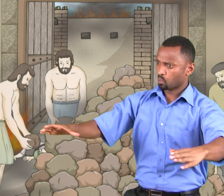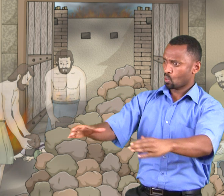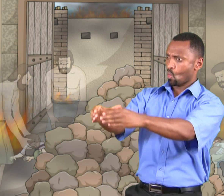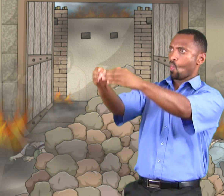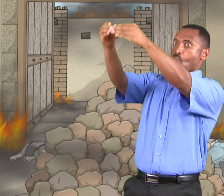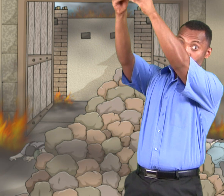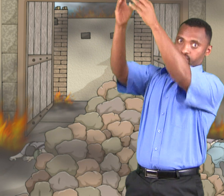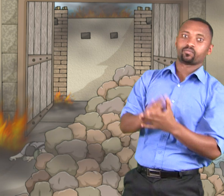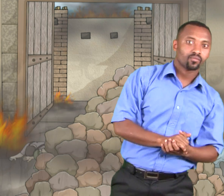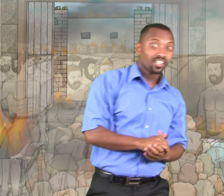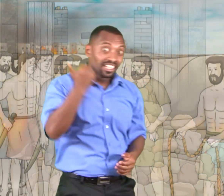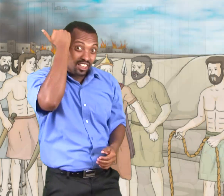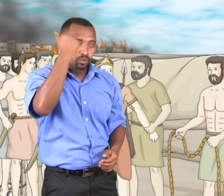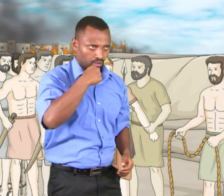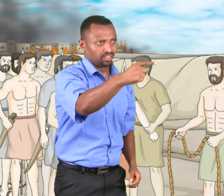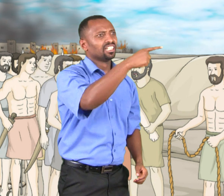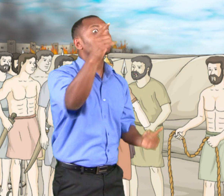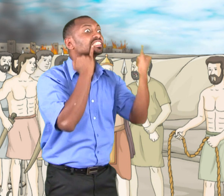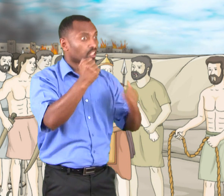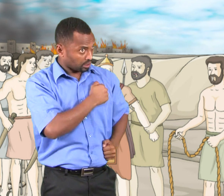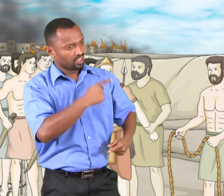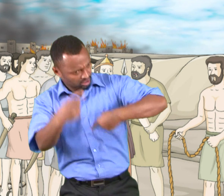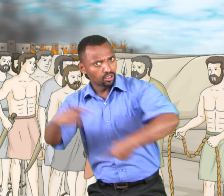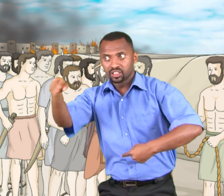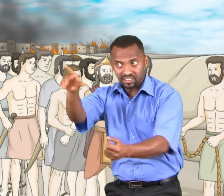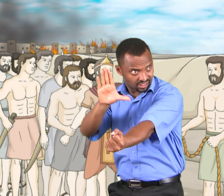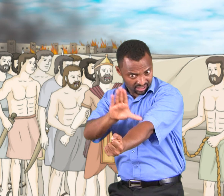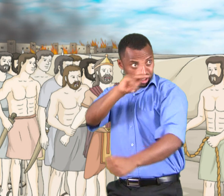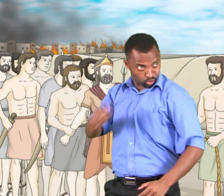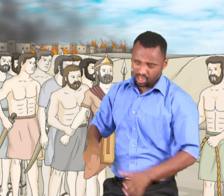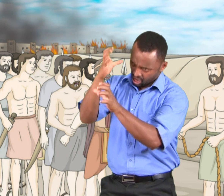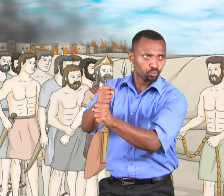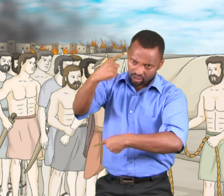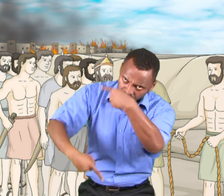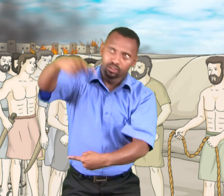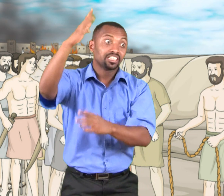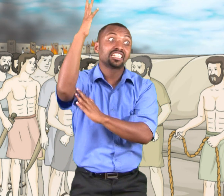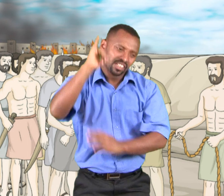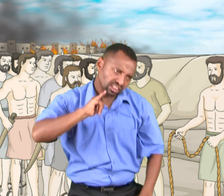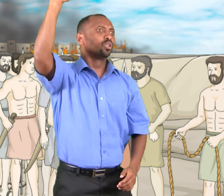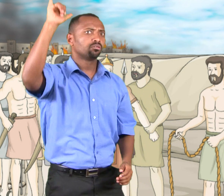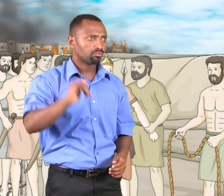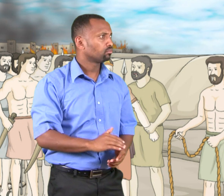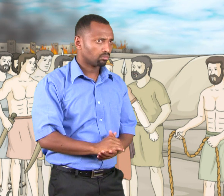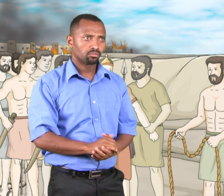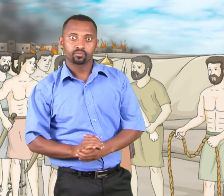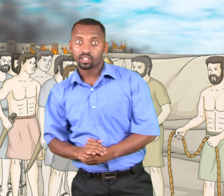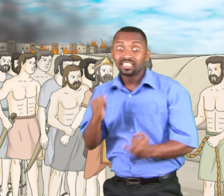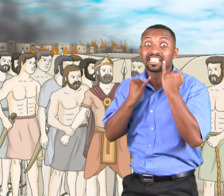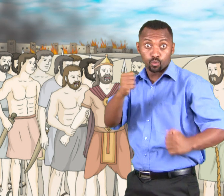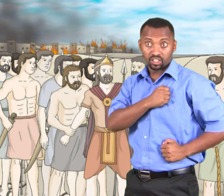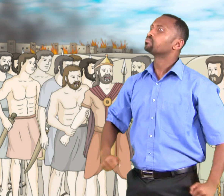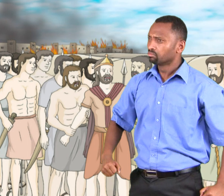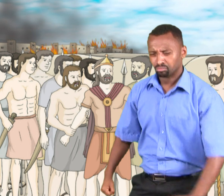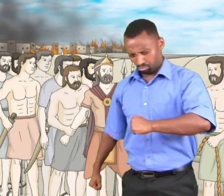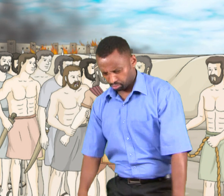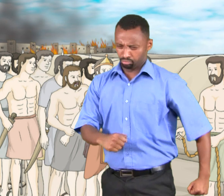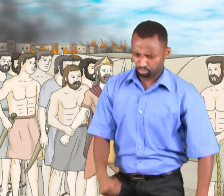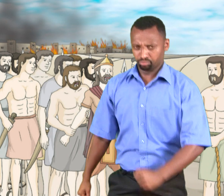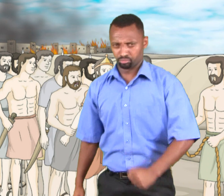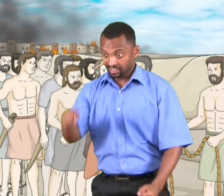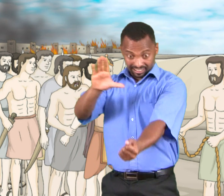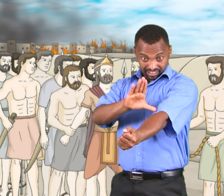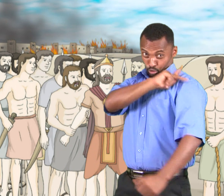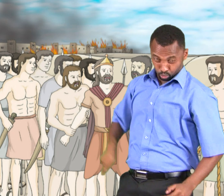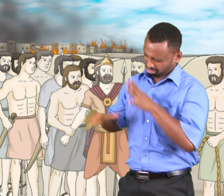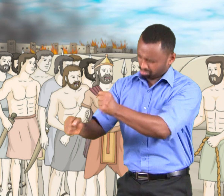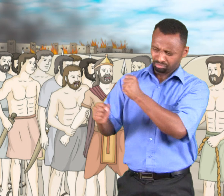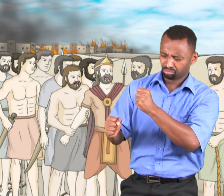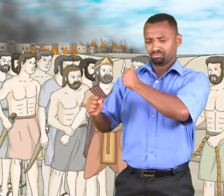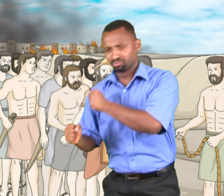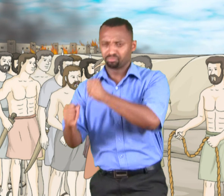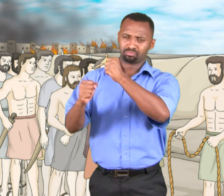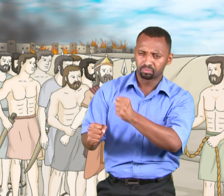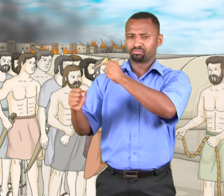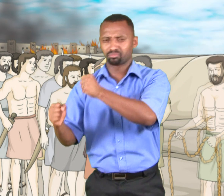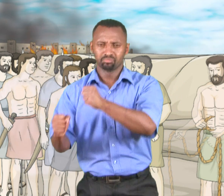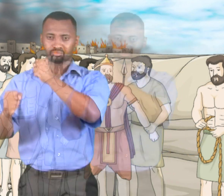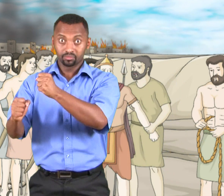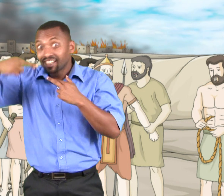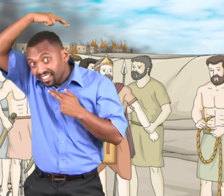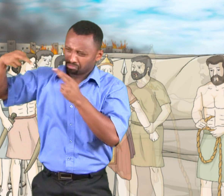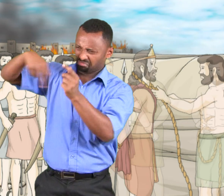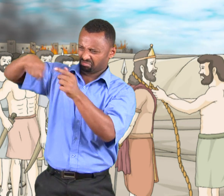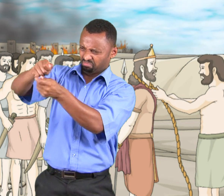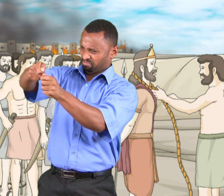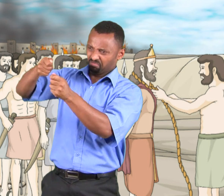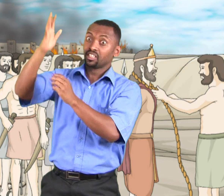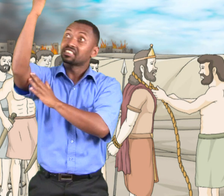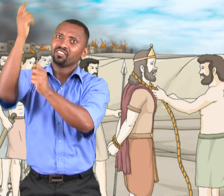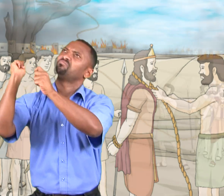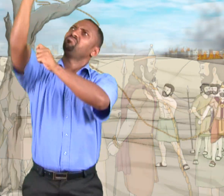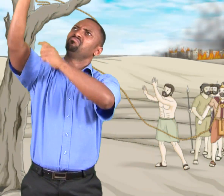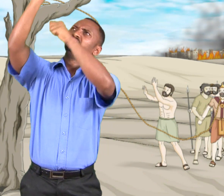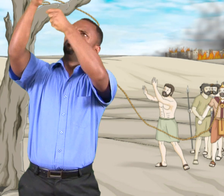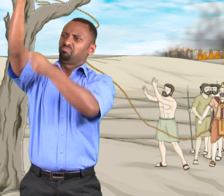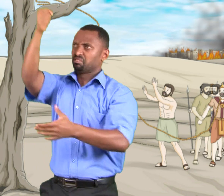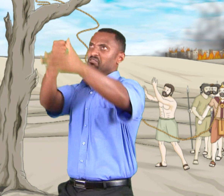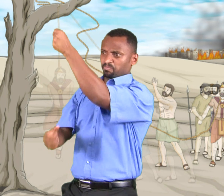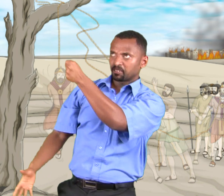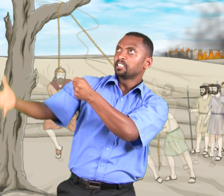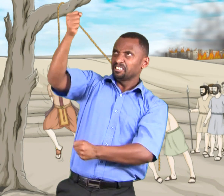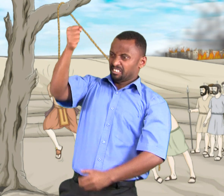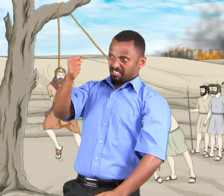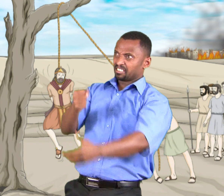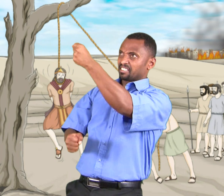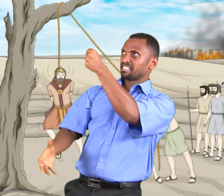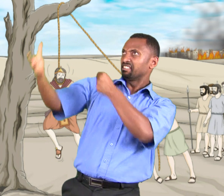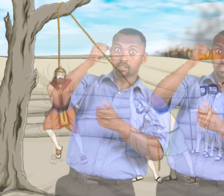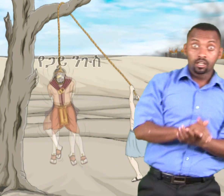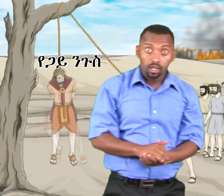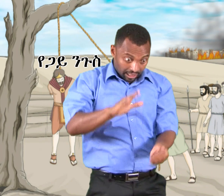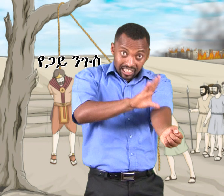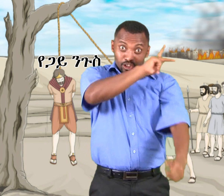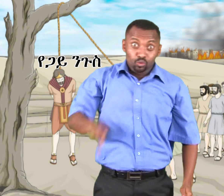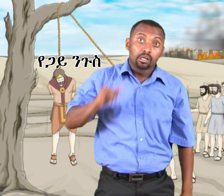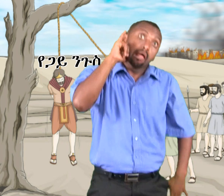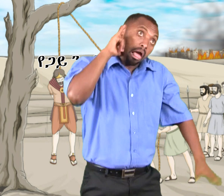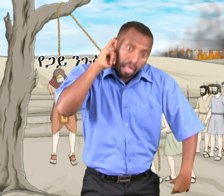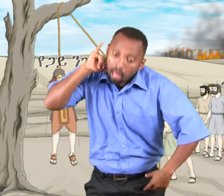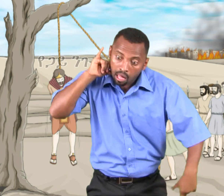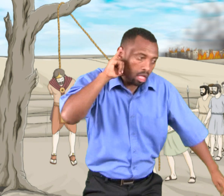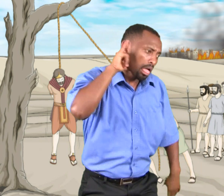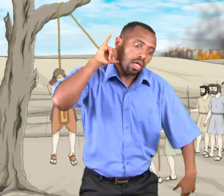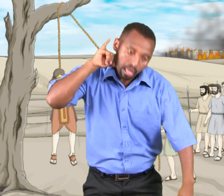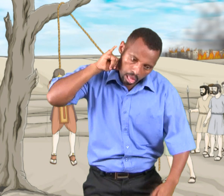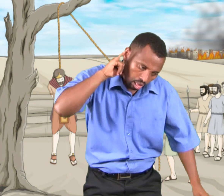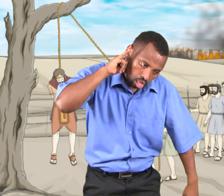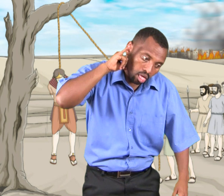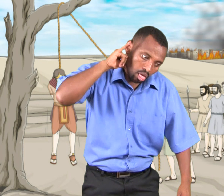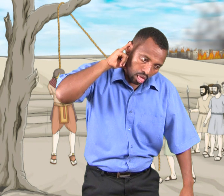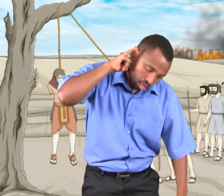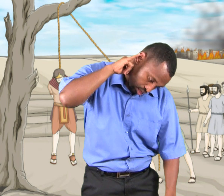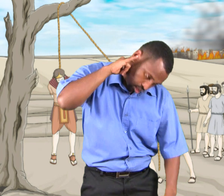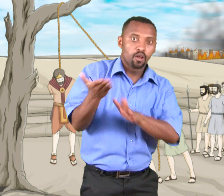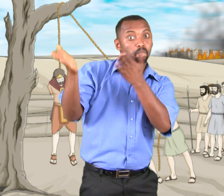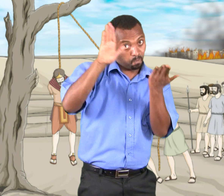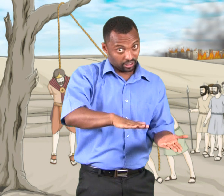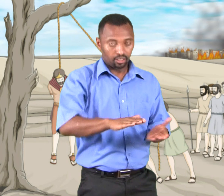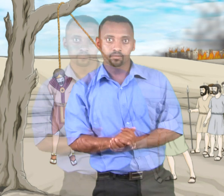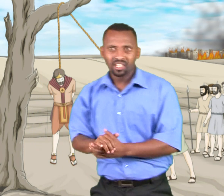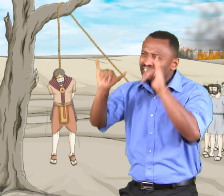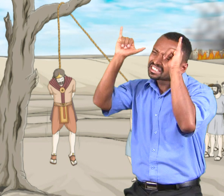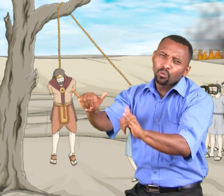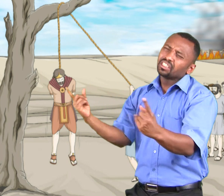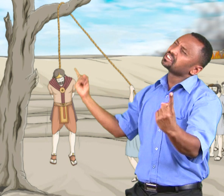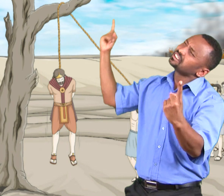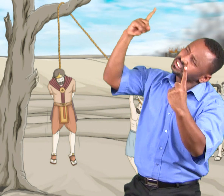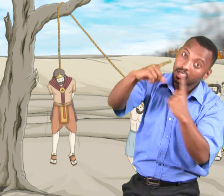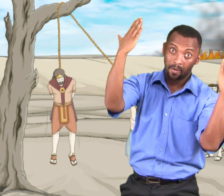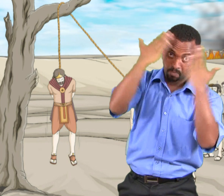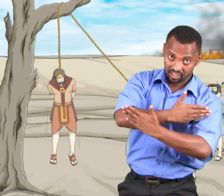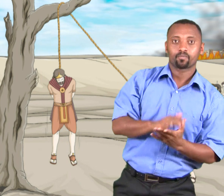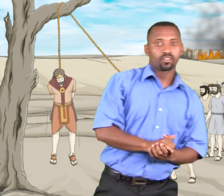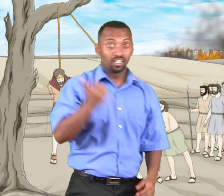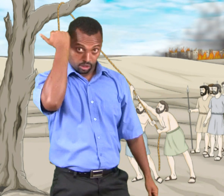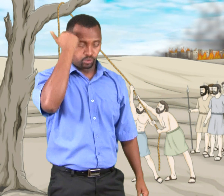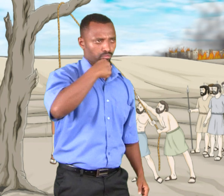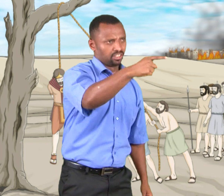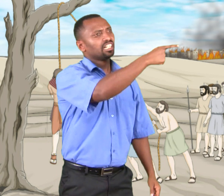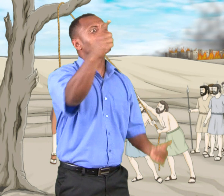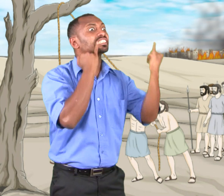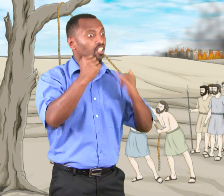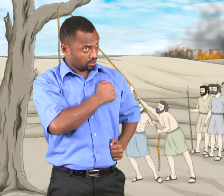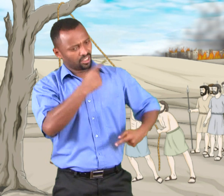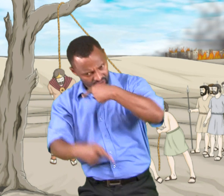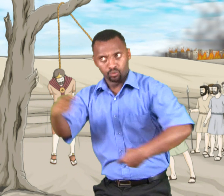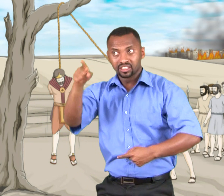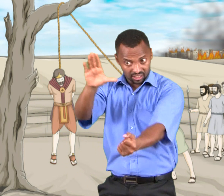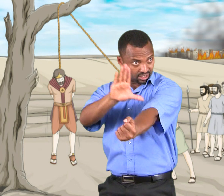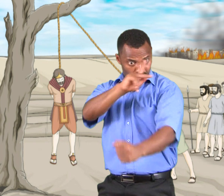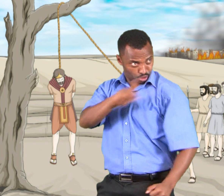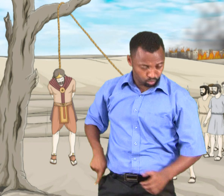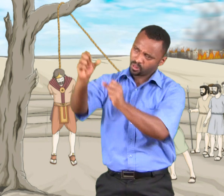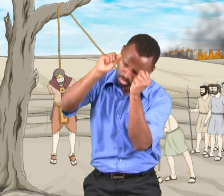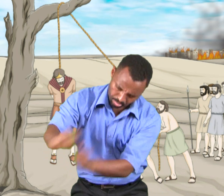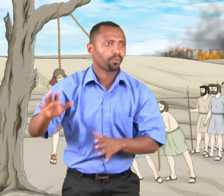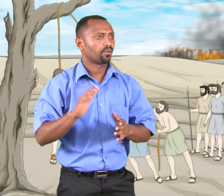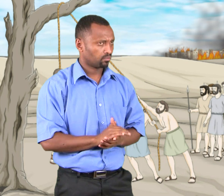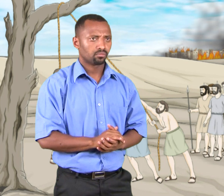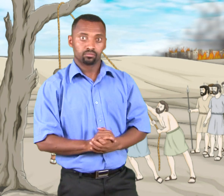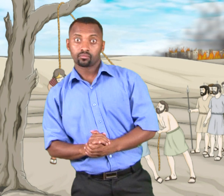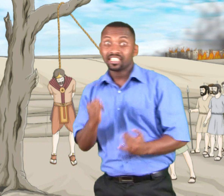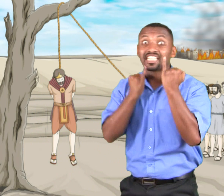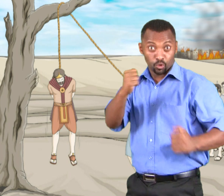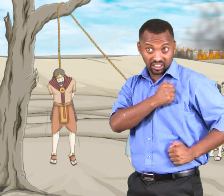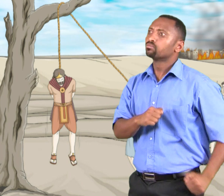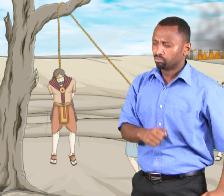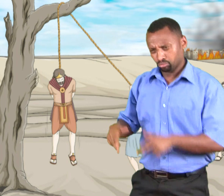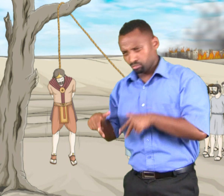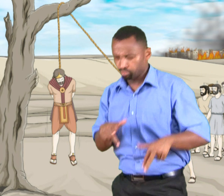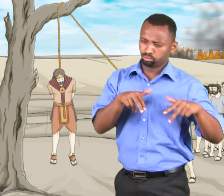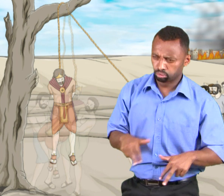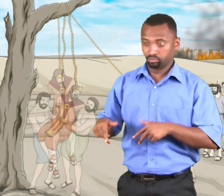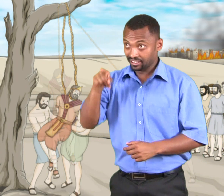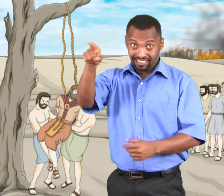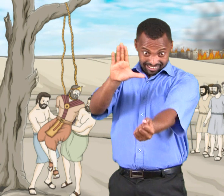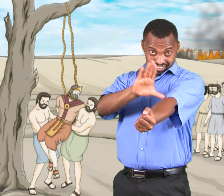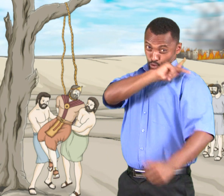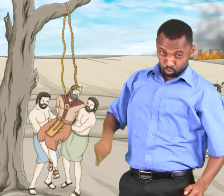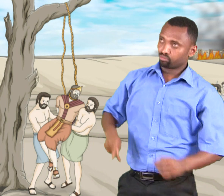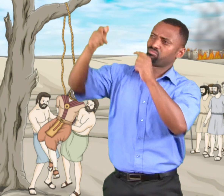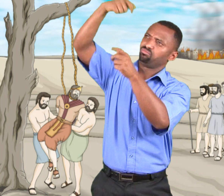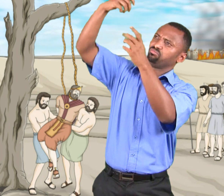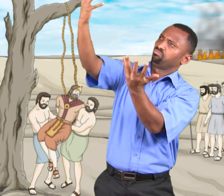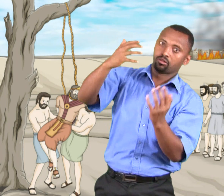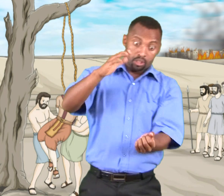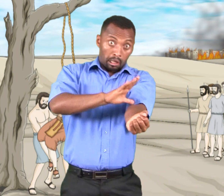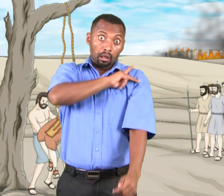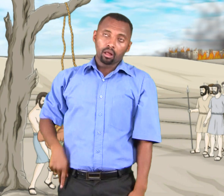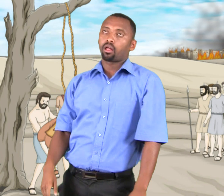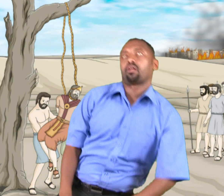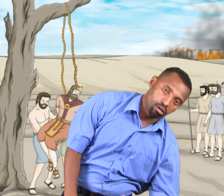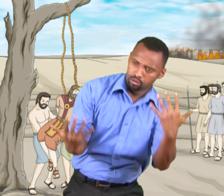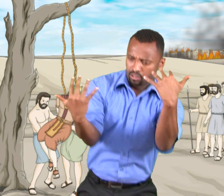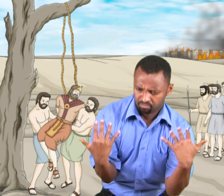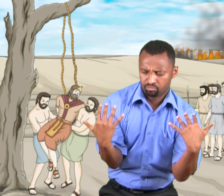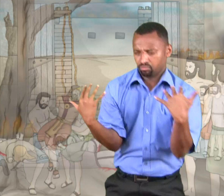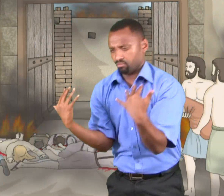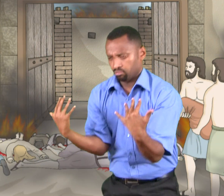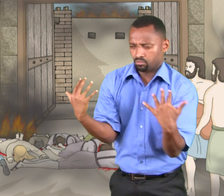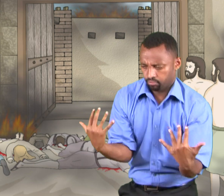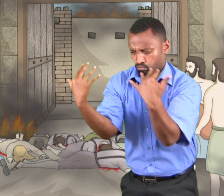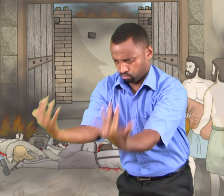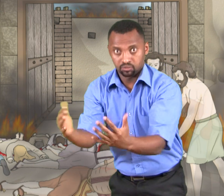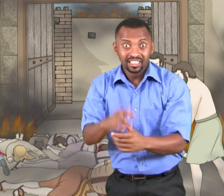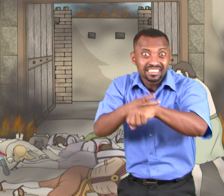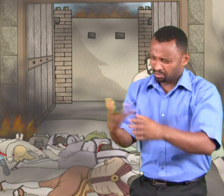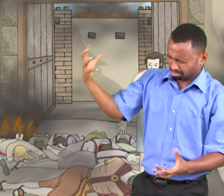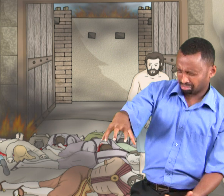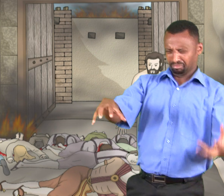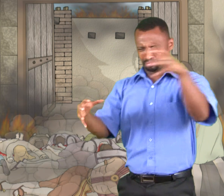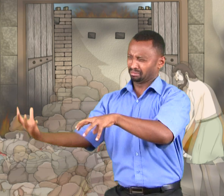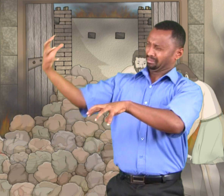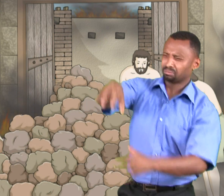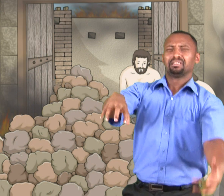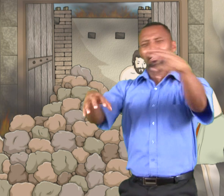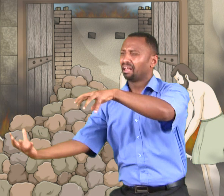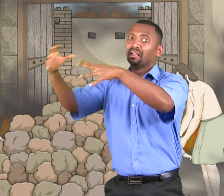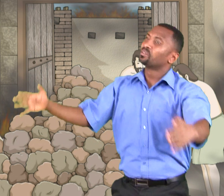He hung the king of Ai on a tree until evening, and at sunset Joshua commanded that they take down the body from the tree and throw it down at the entrance of the city gate.